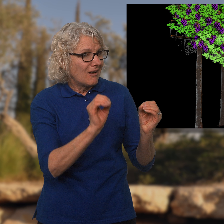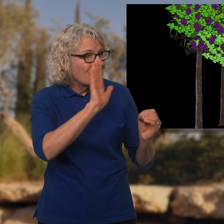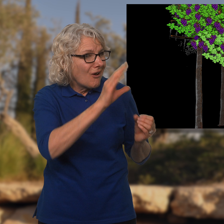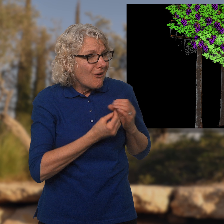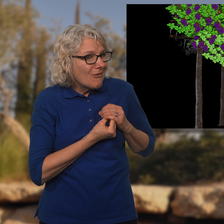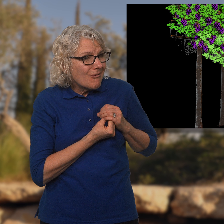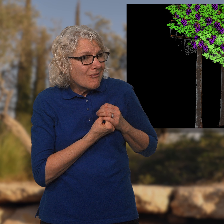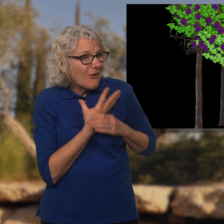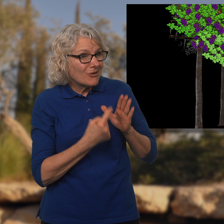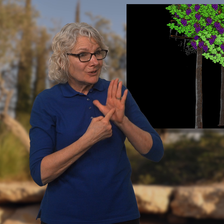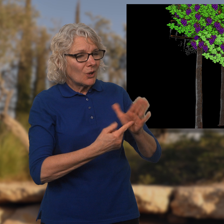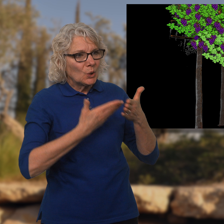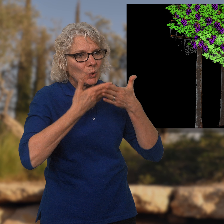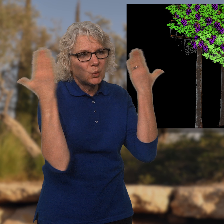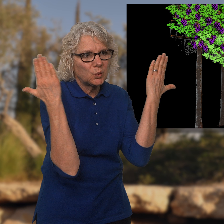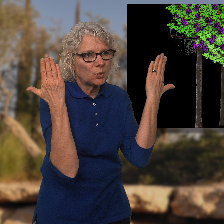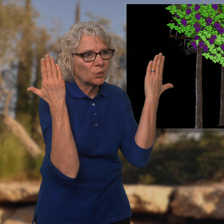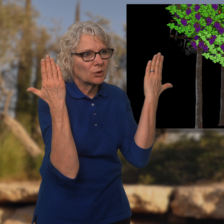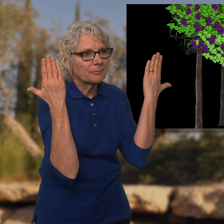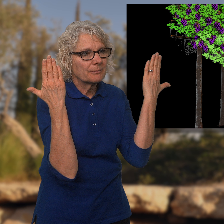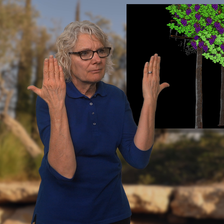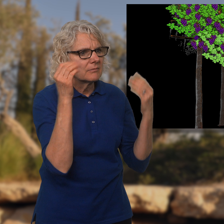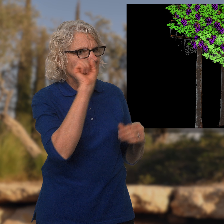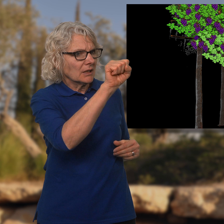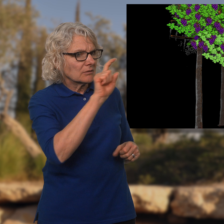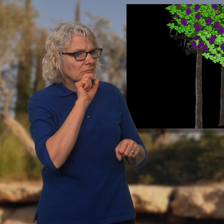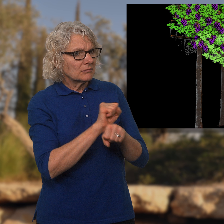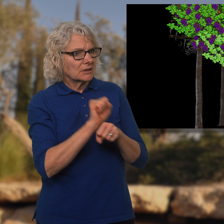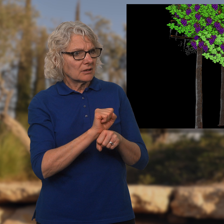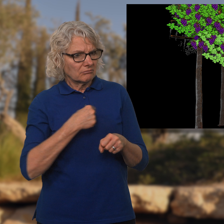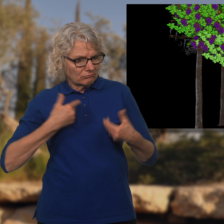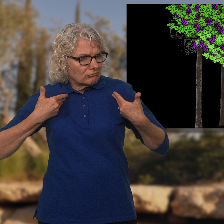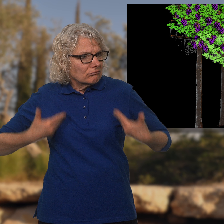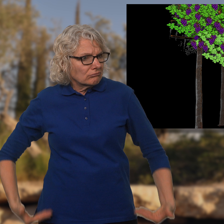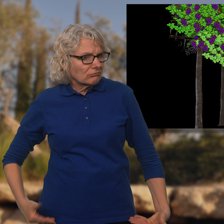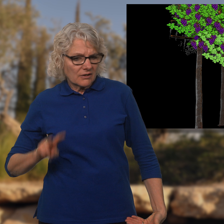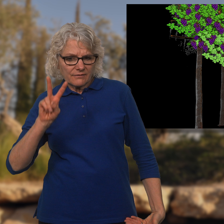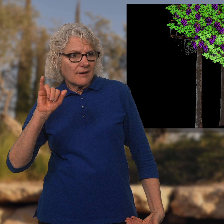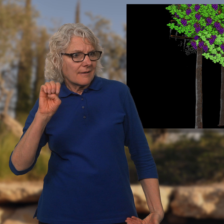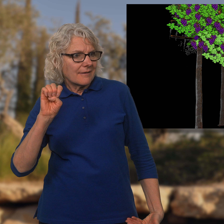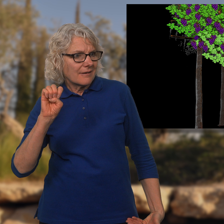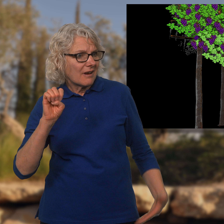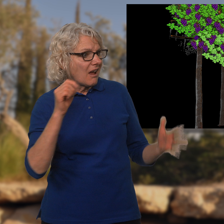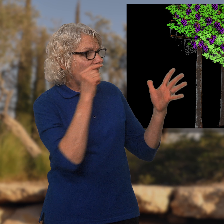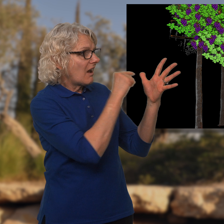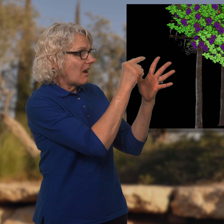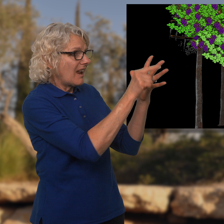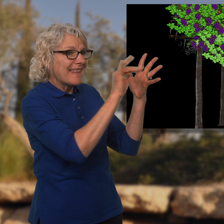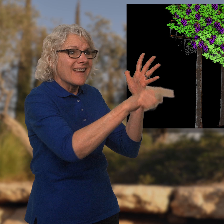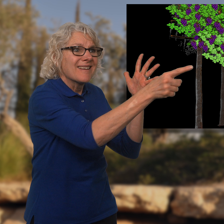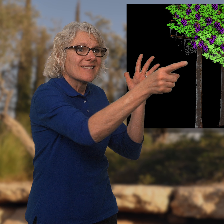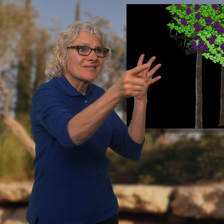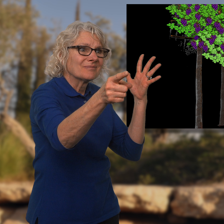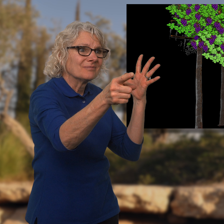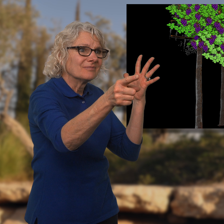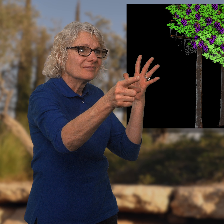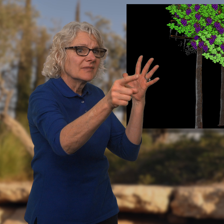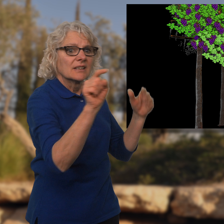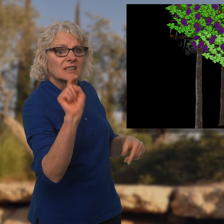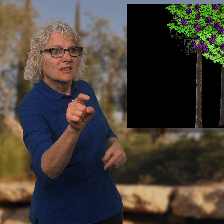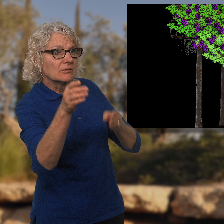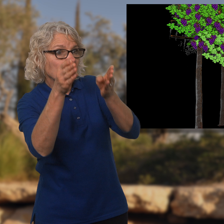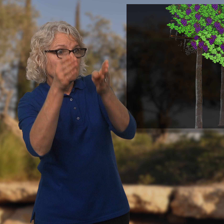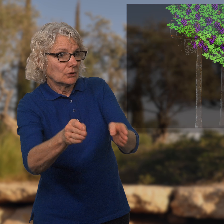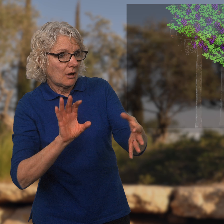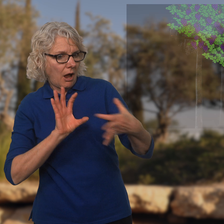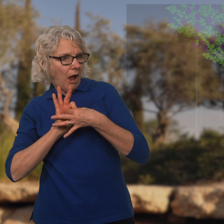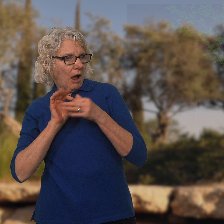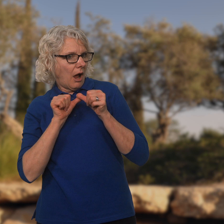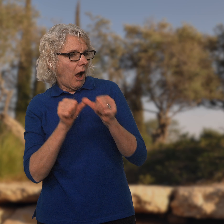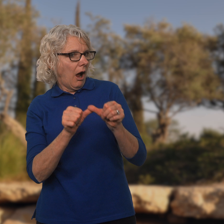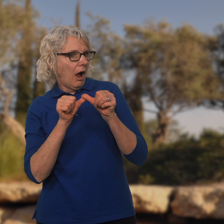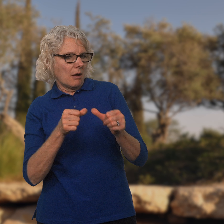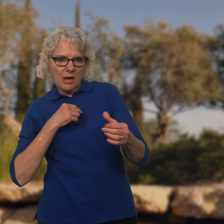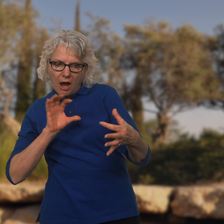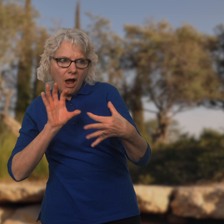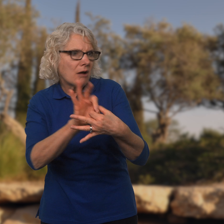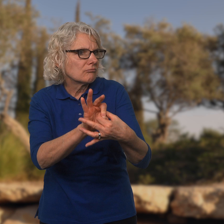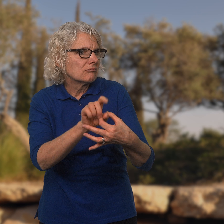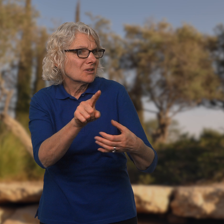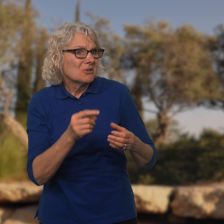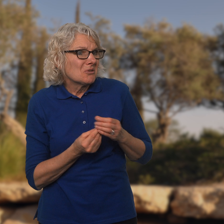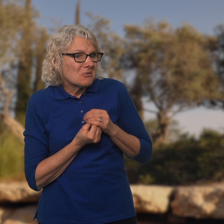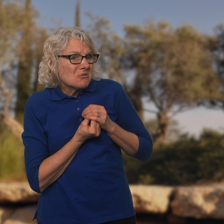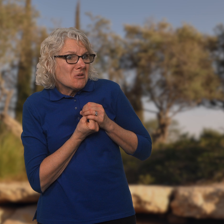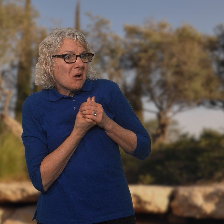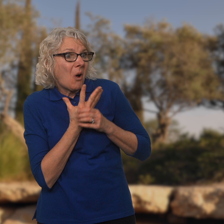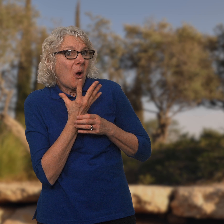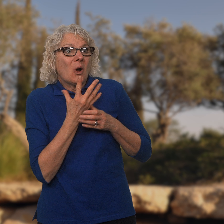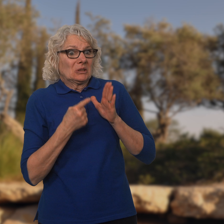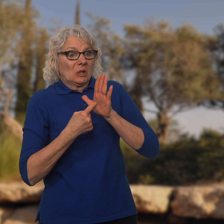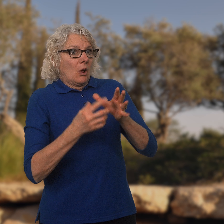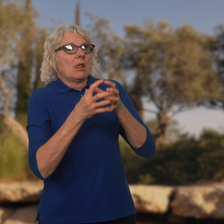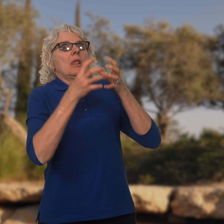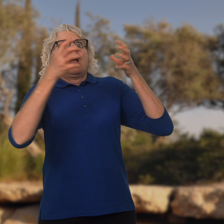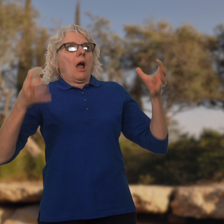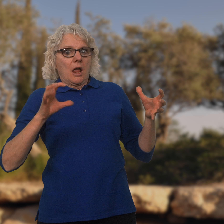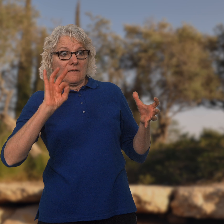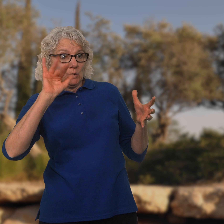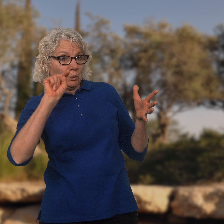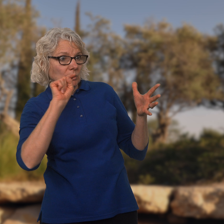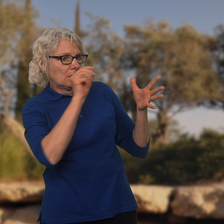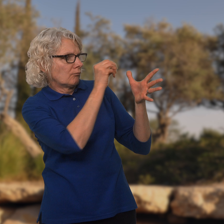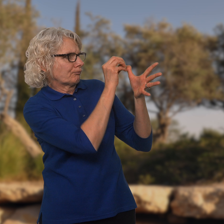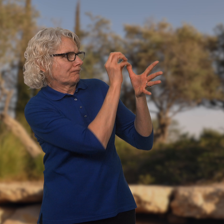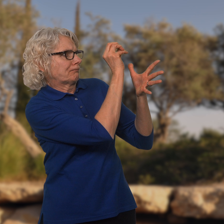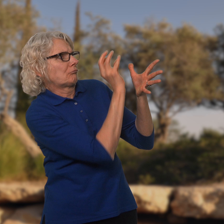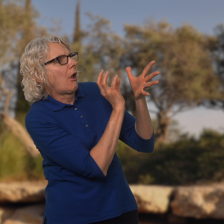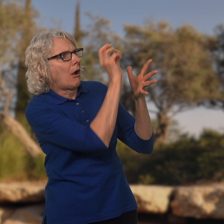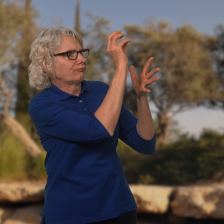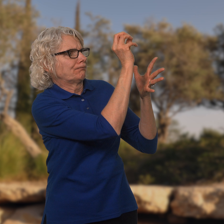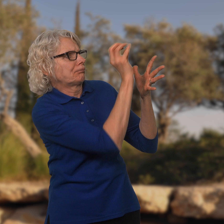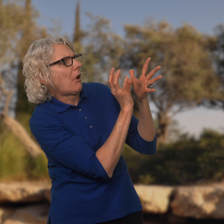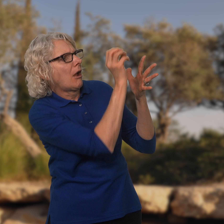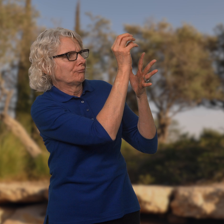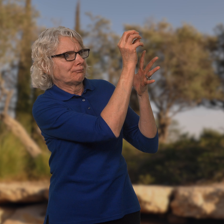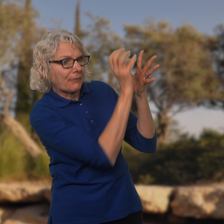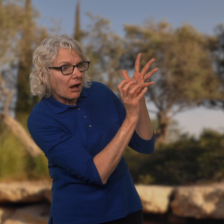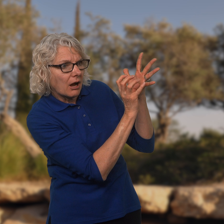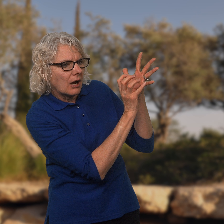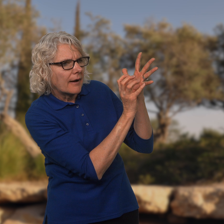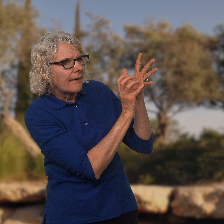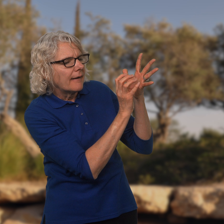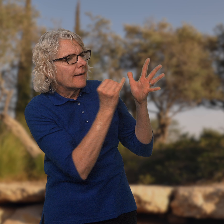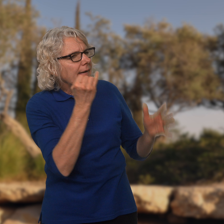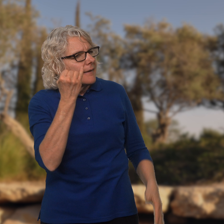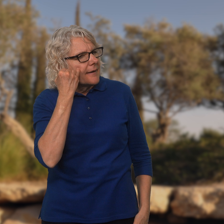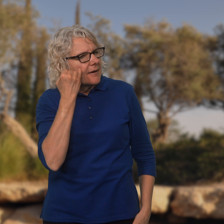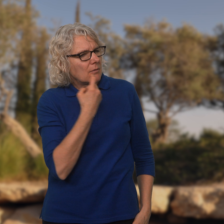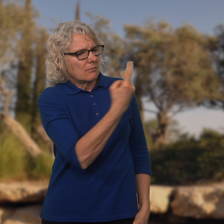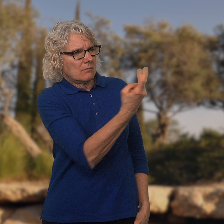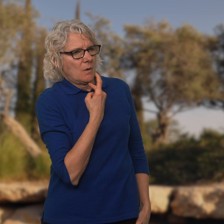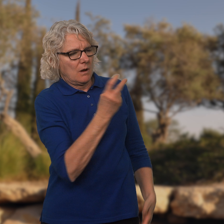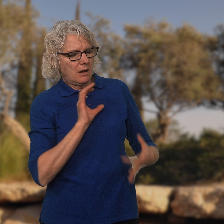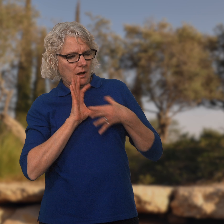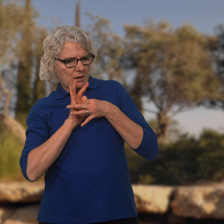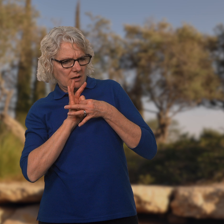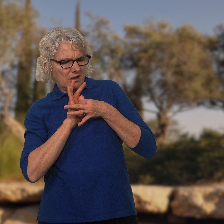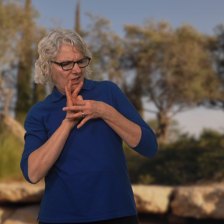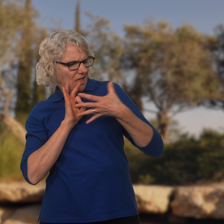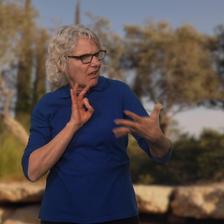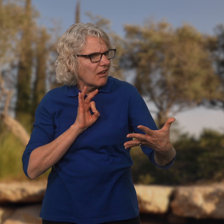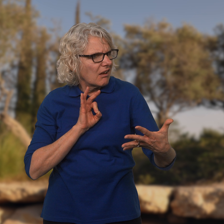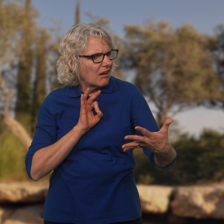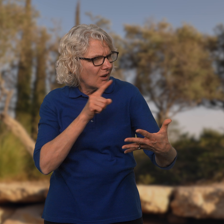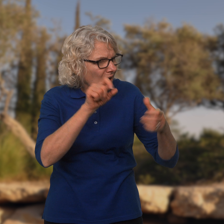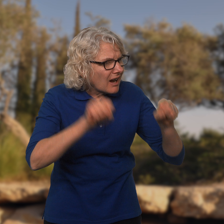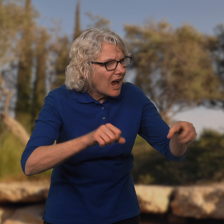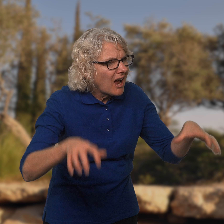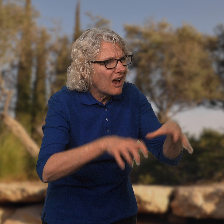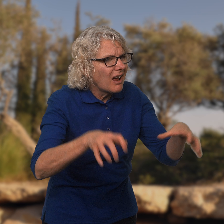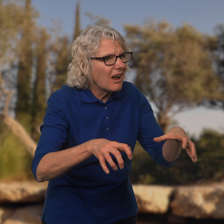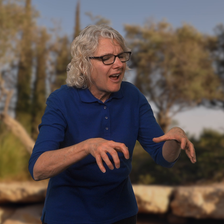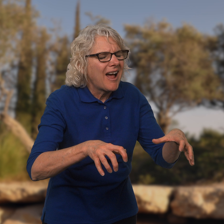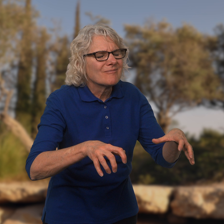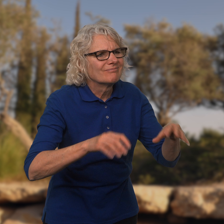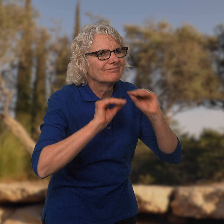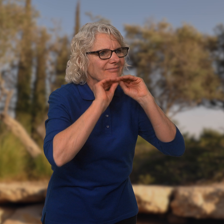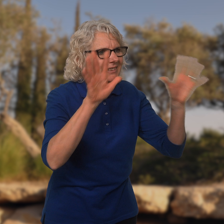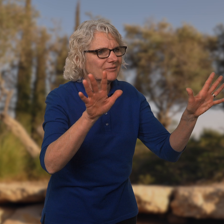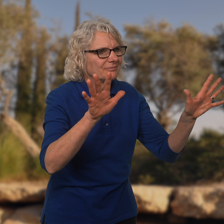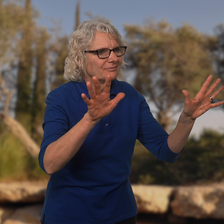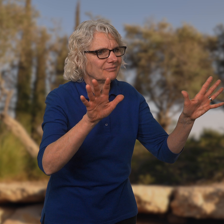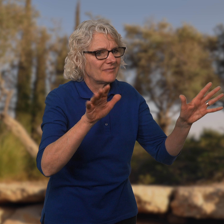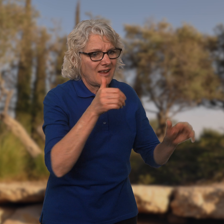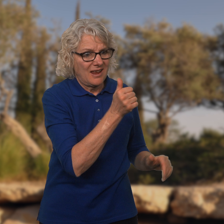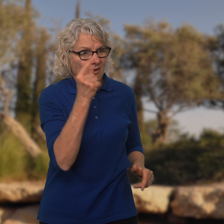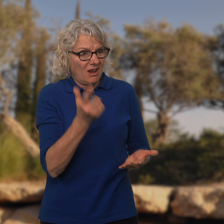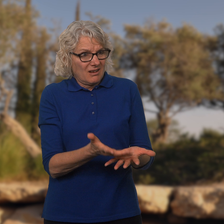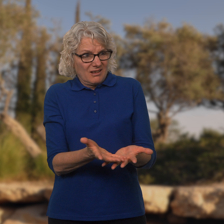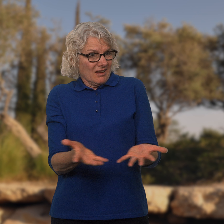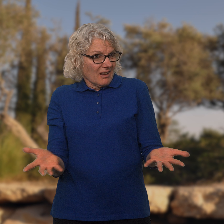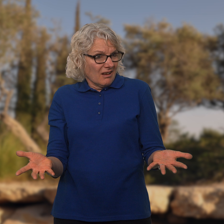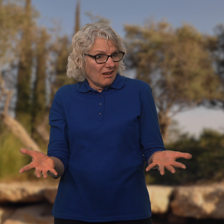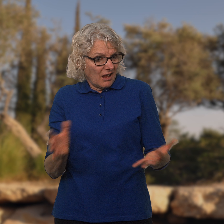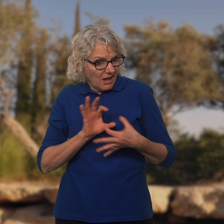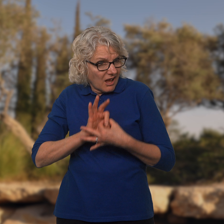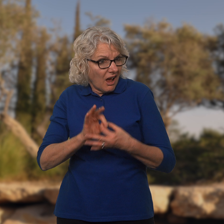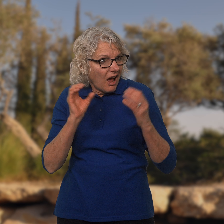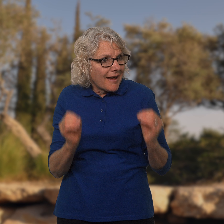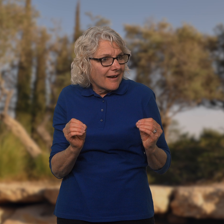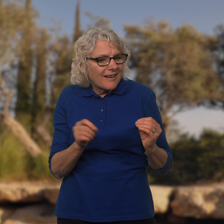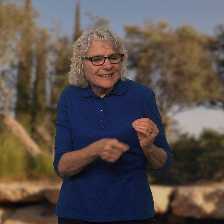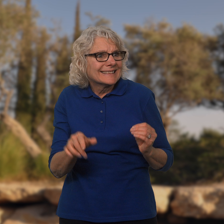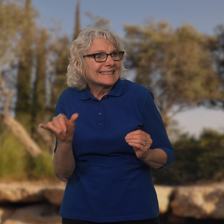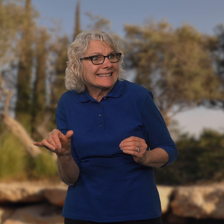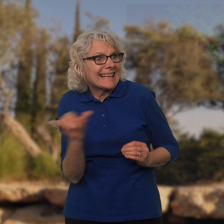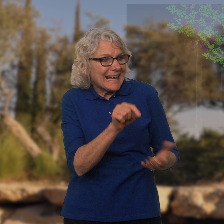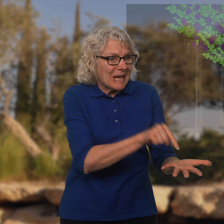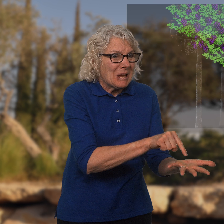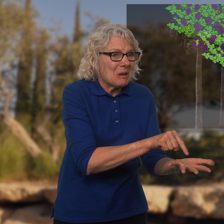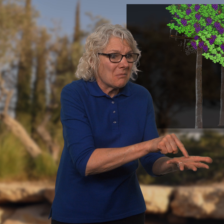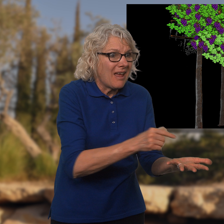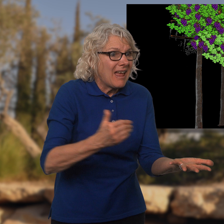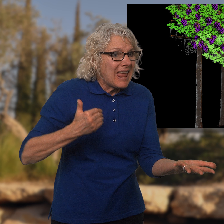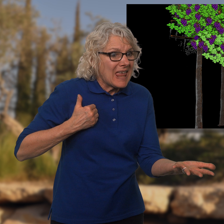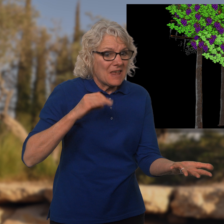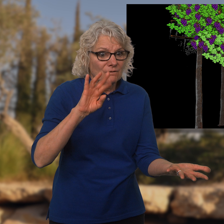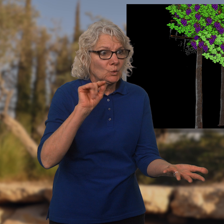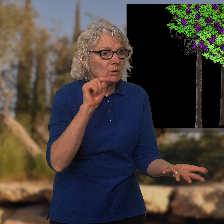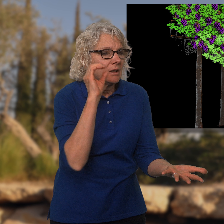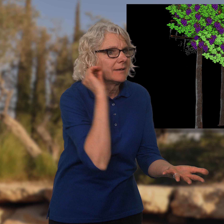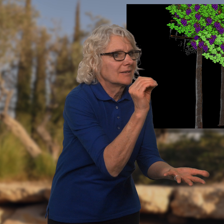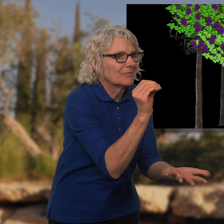The one who remains in Me, and I in him, will bear much fruit. For apart from Me you can do nothing.